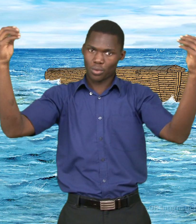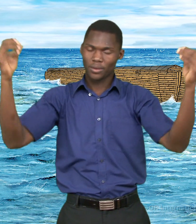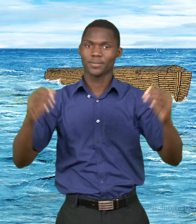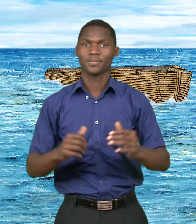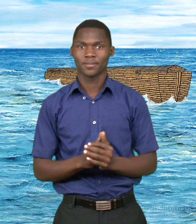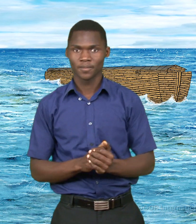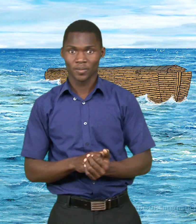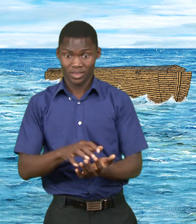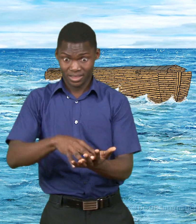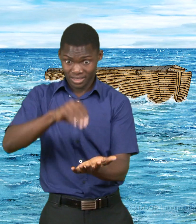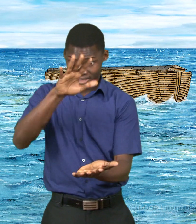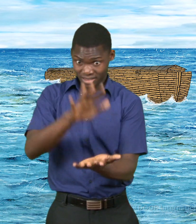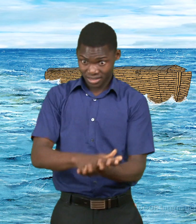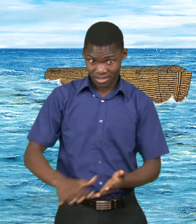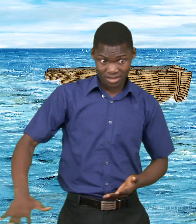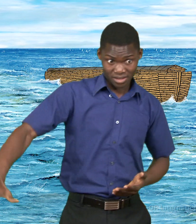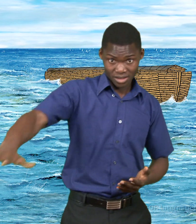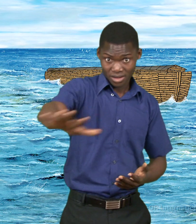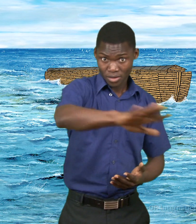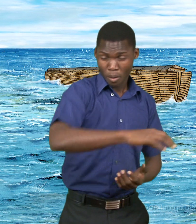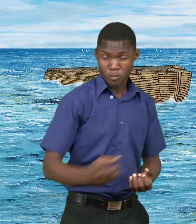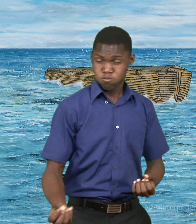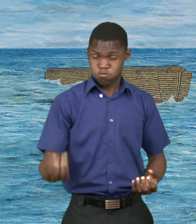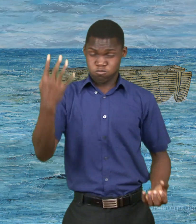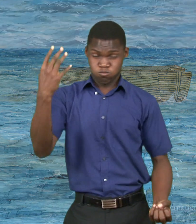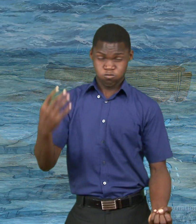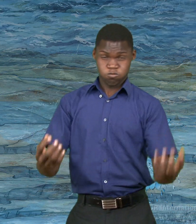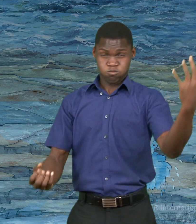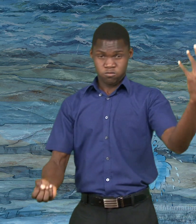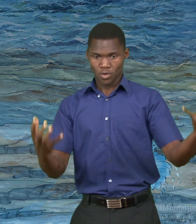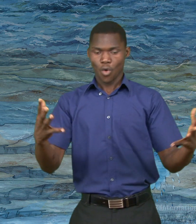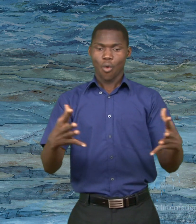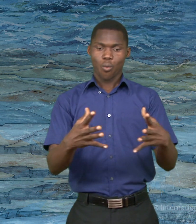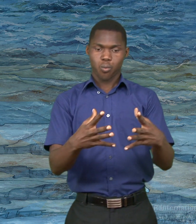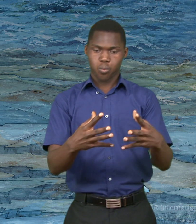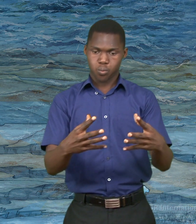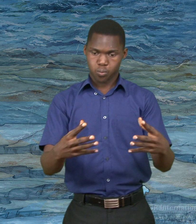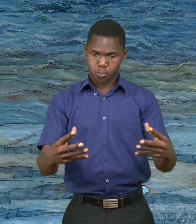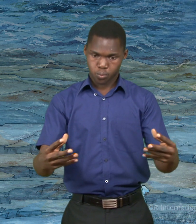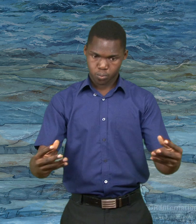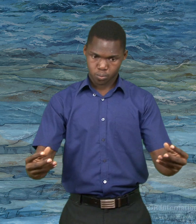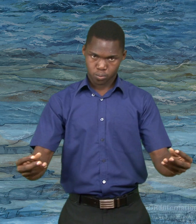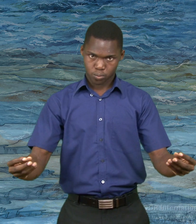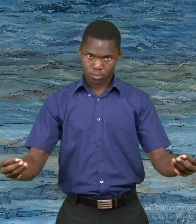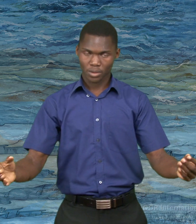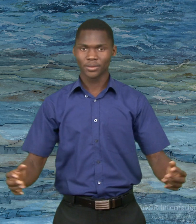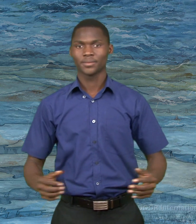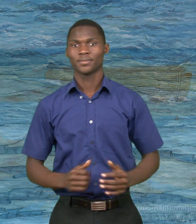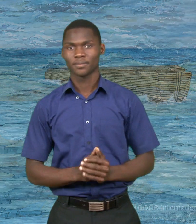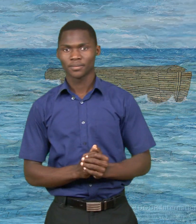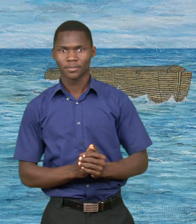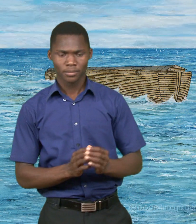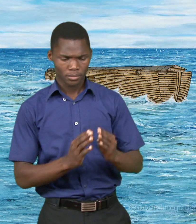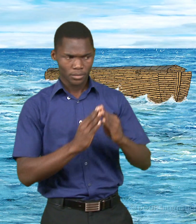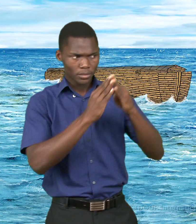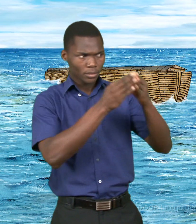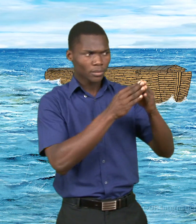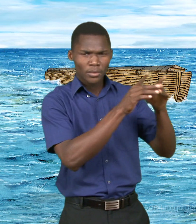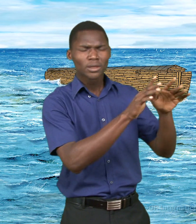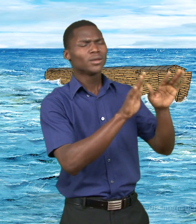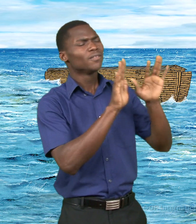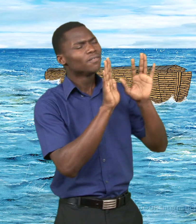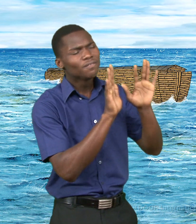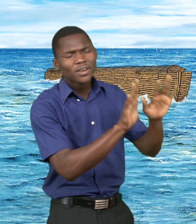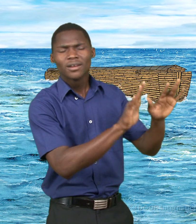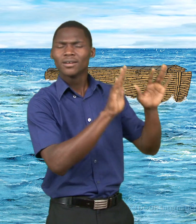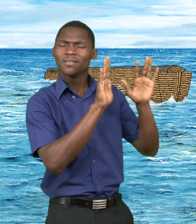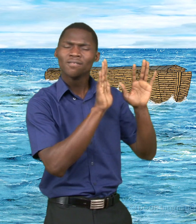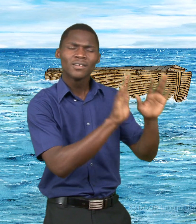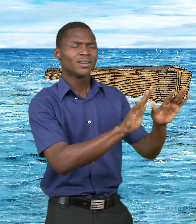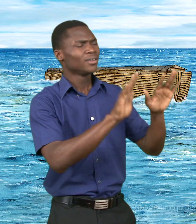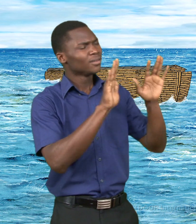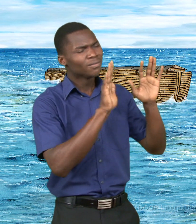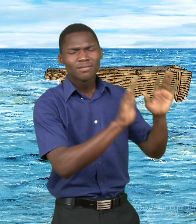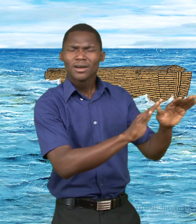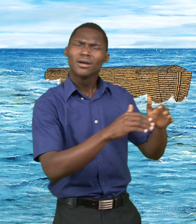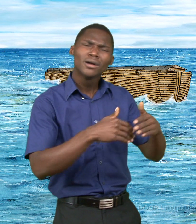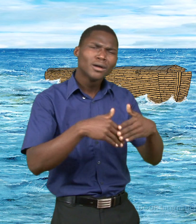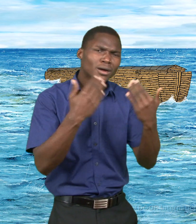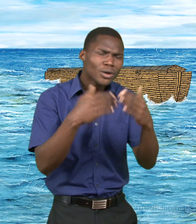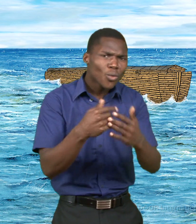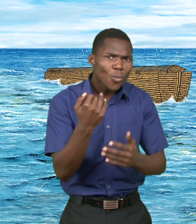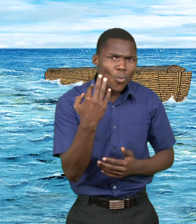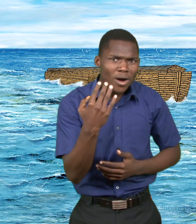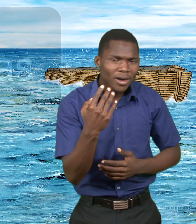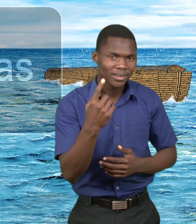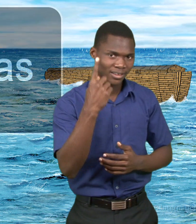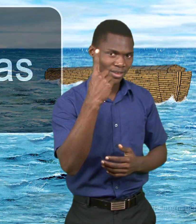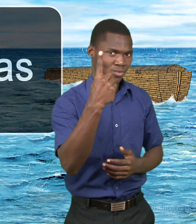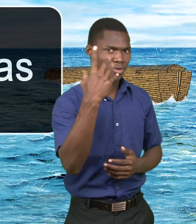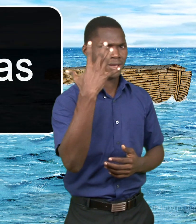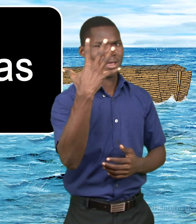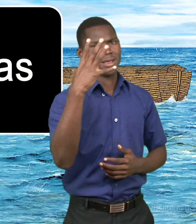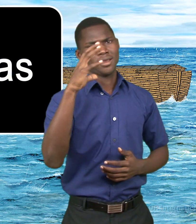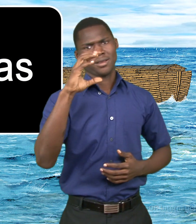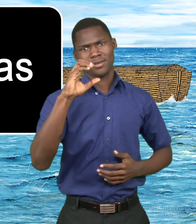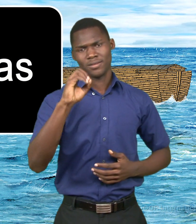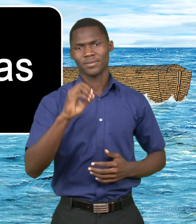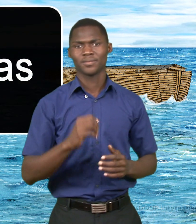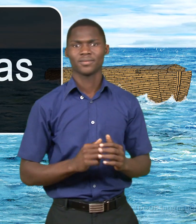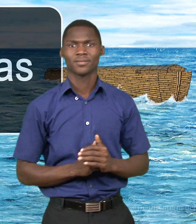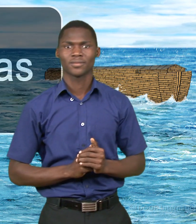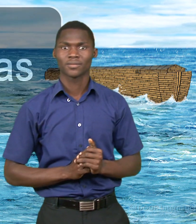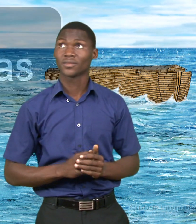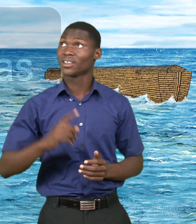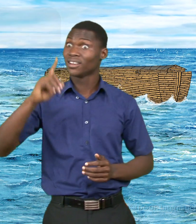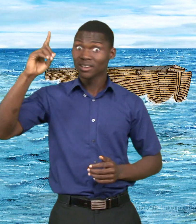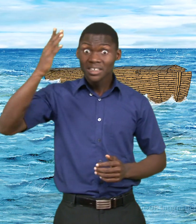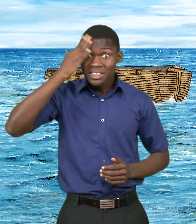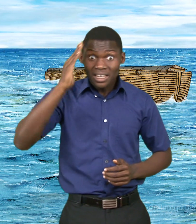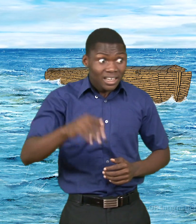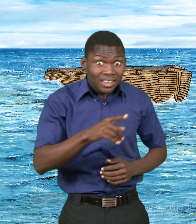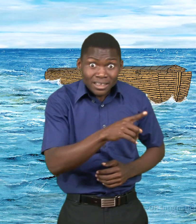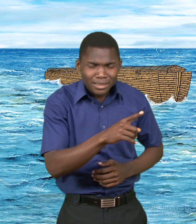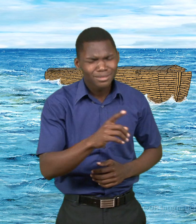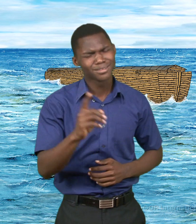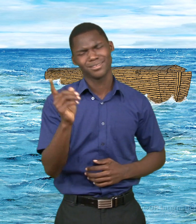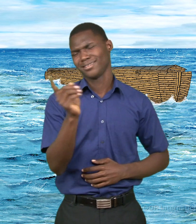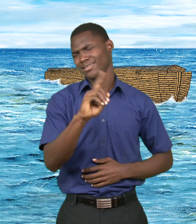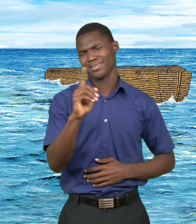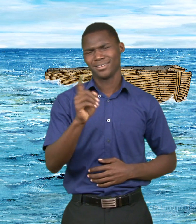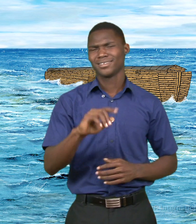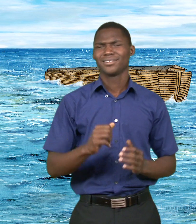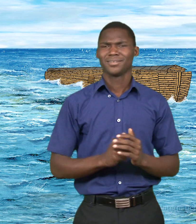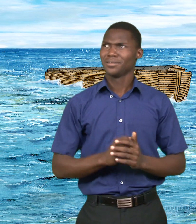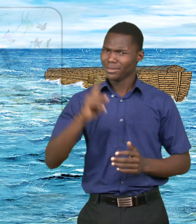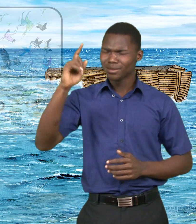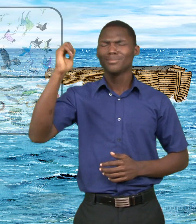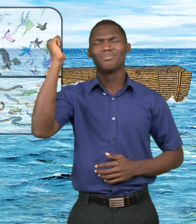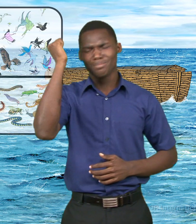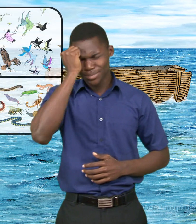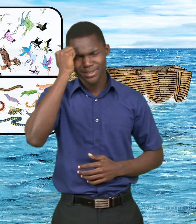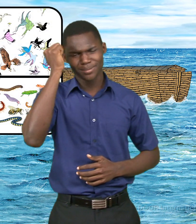they were blotted out from the earth, and only Noah and those with him in the ark remained. And the waters prevailed upon the earth for 150 days.